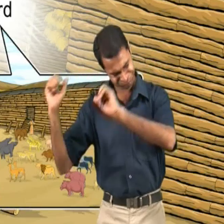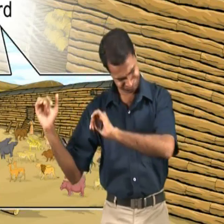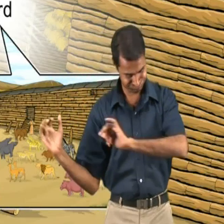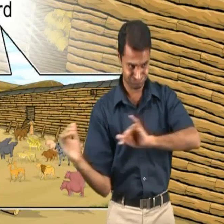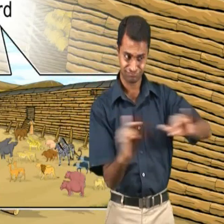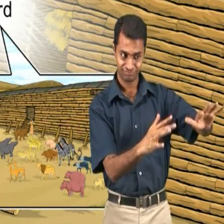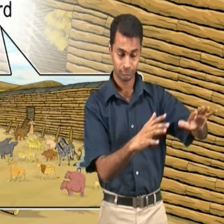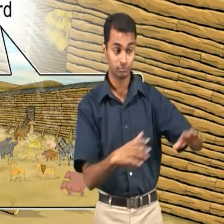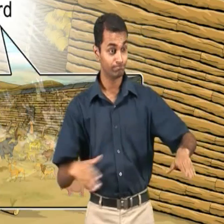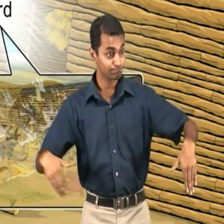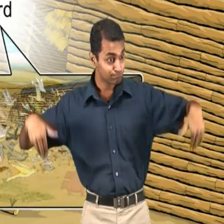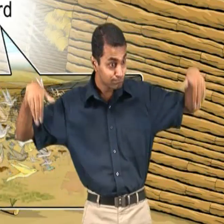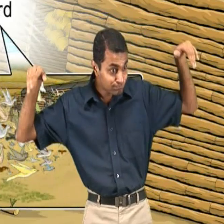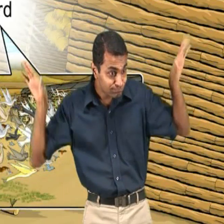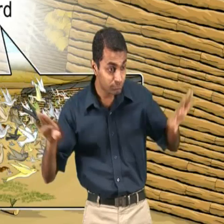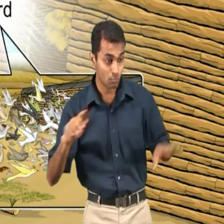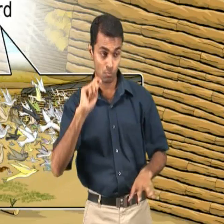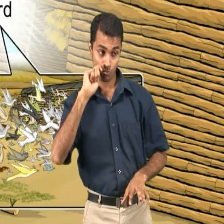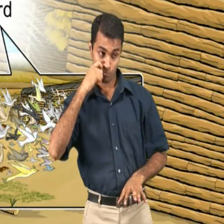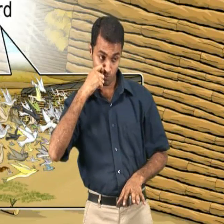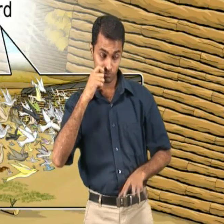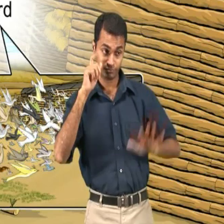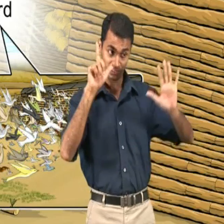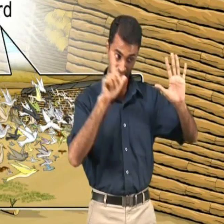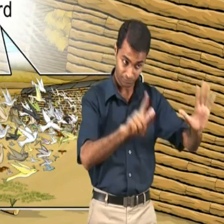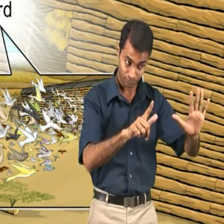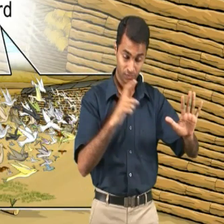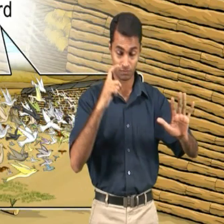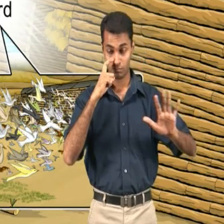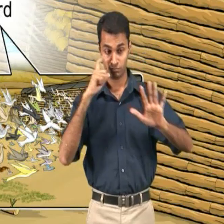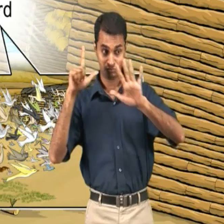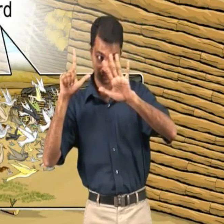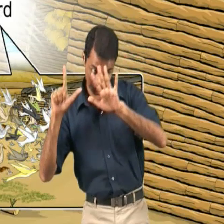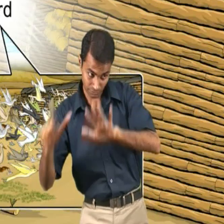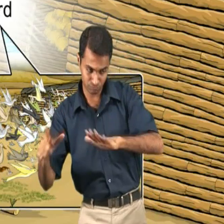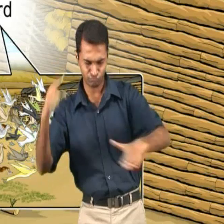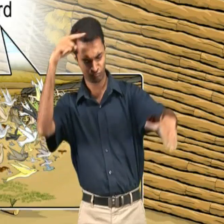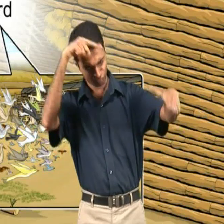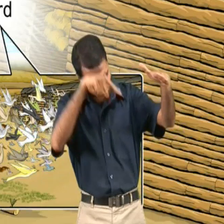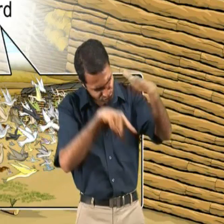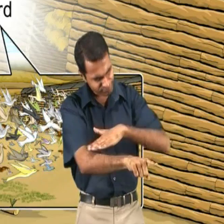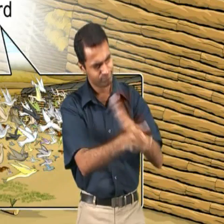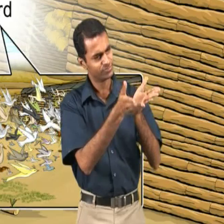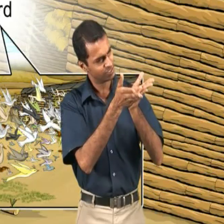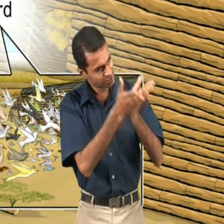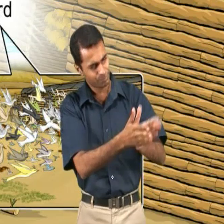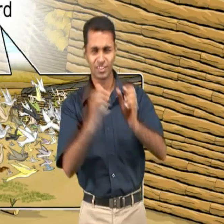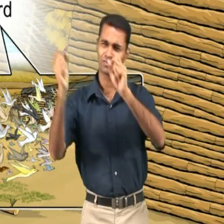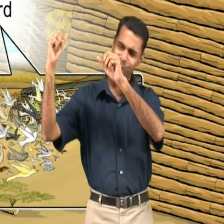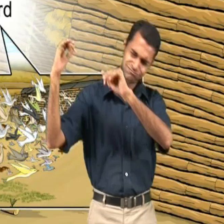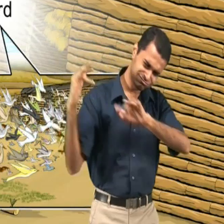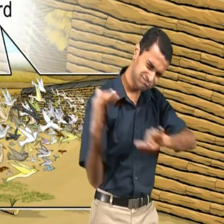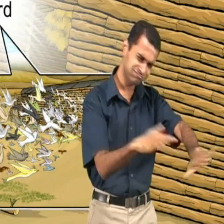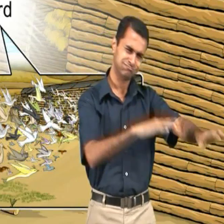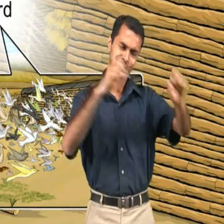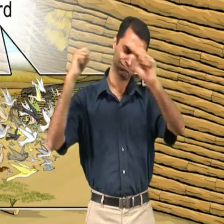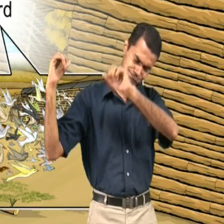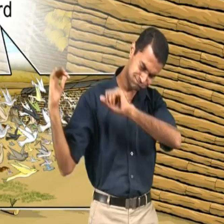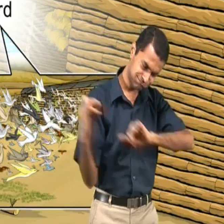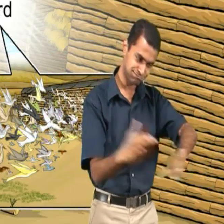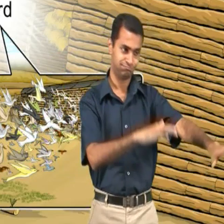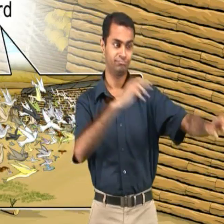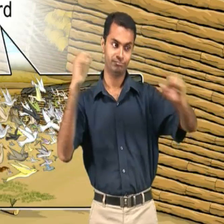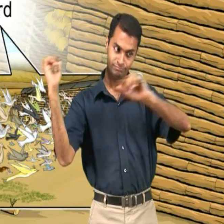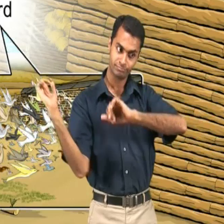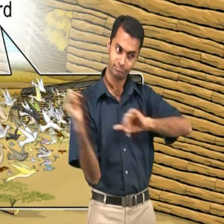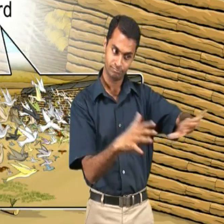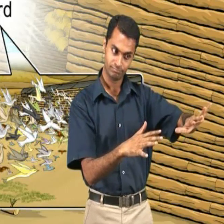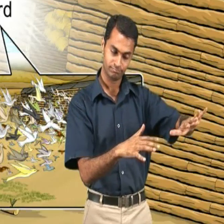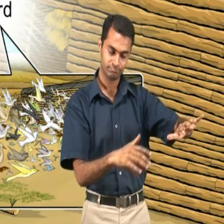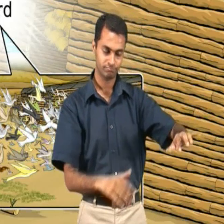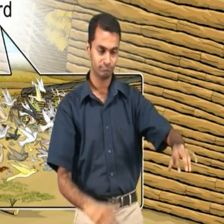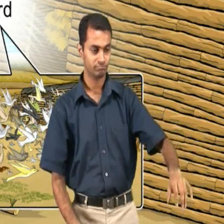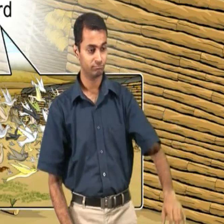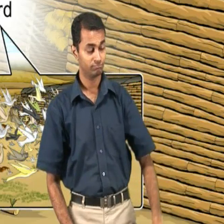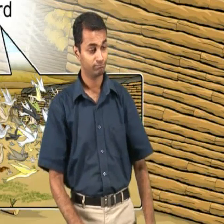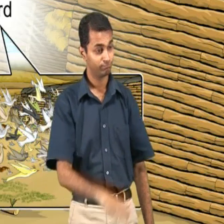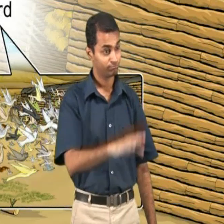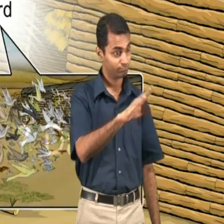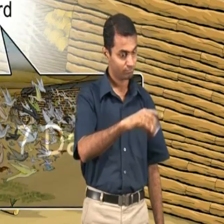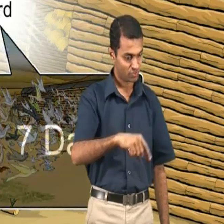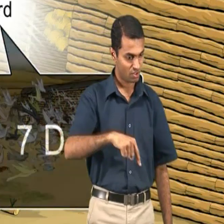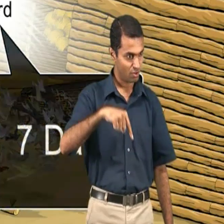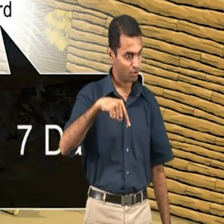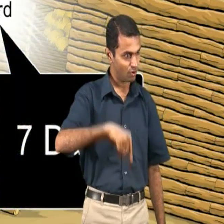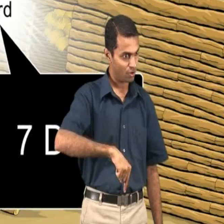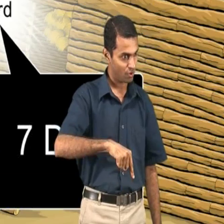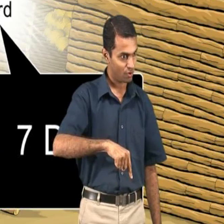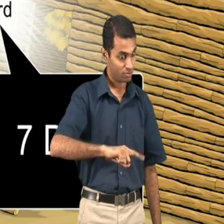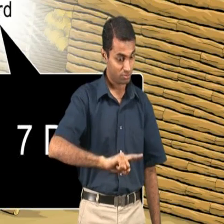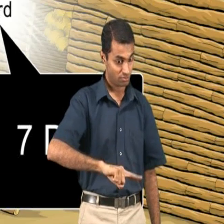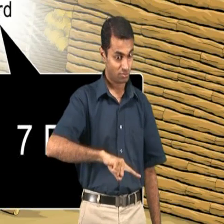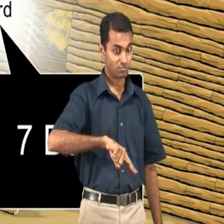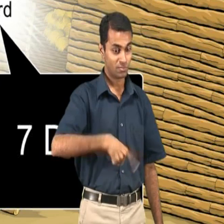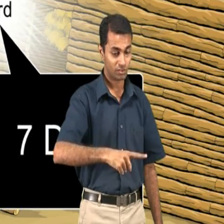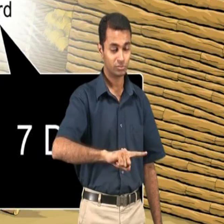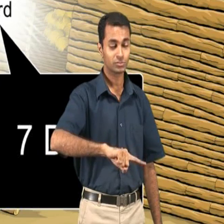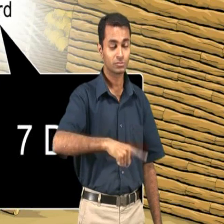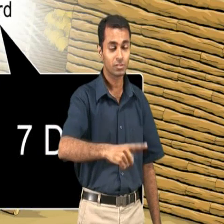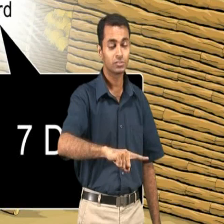and seven pairs of every kind of bird of the air, male and female, to preserve their offspring on the face of all the earth.